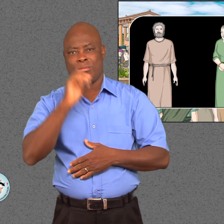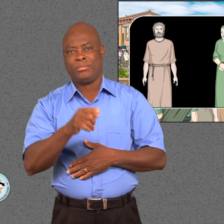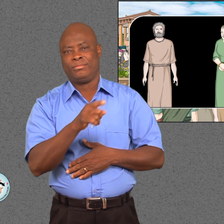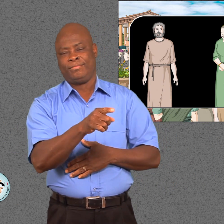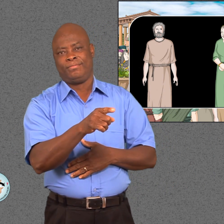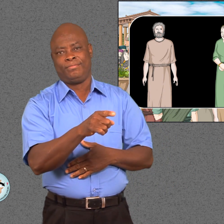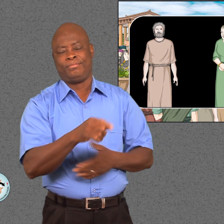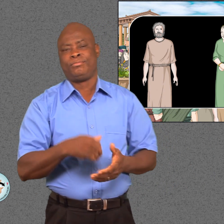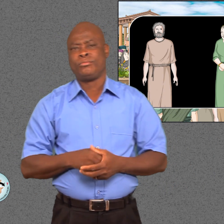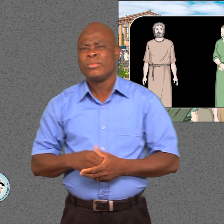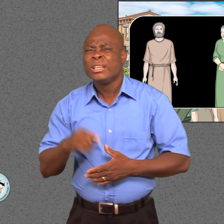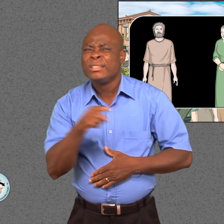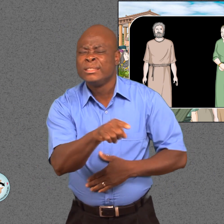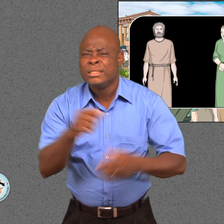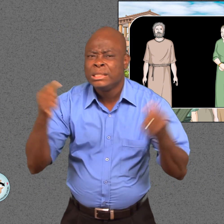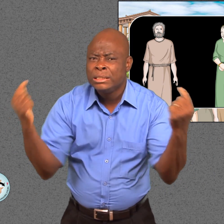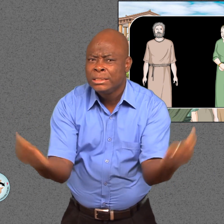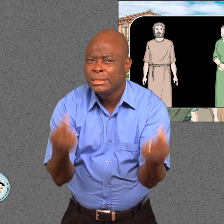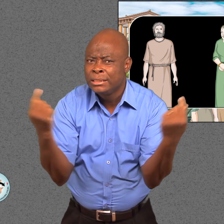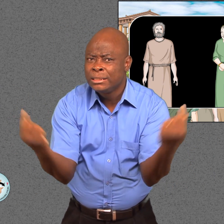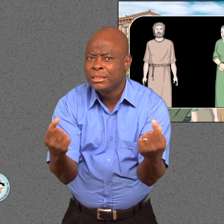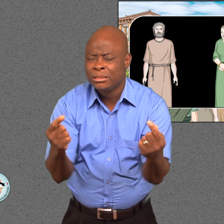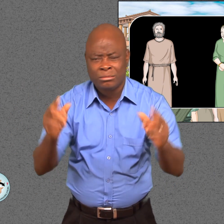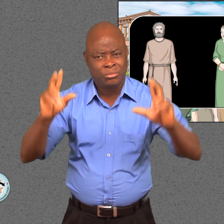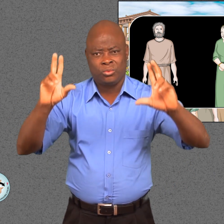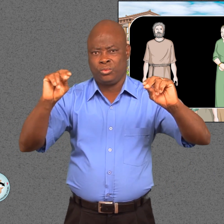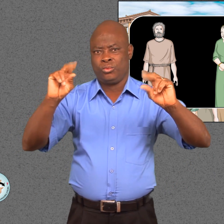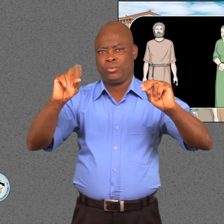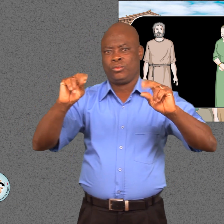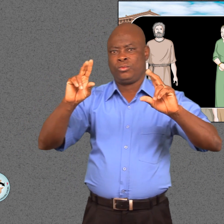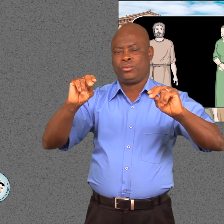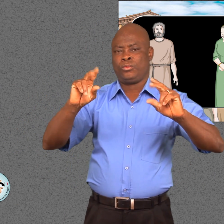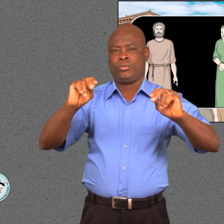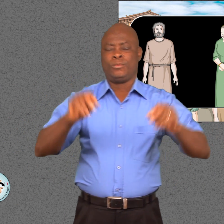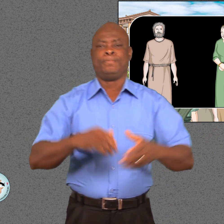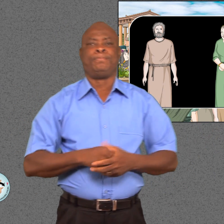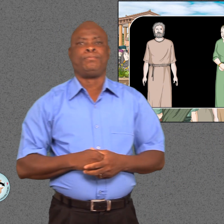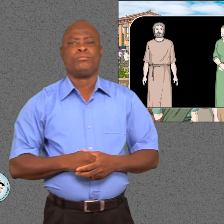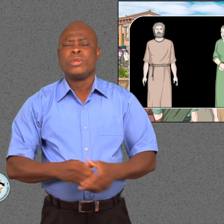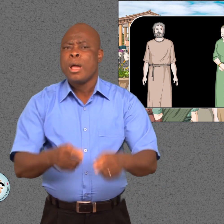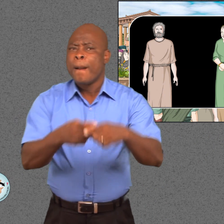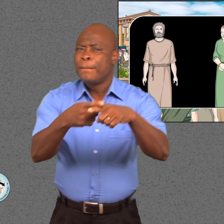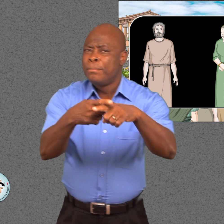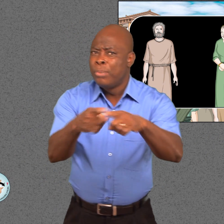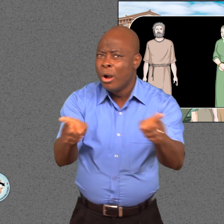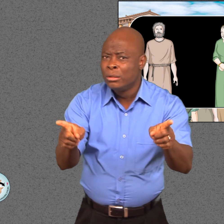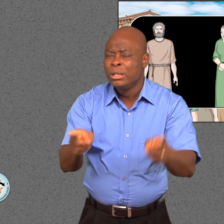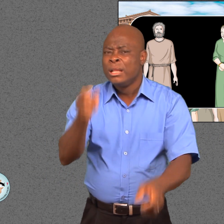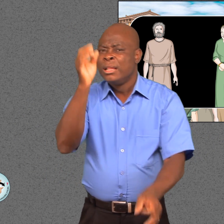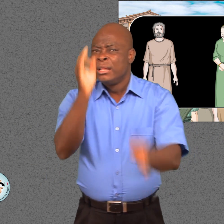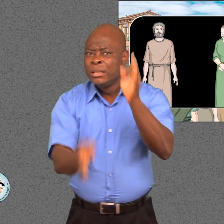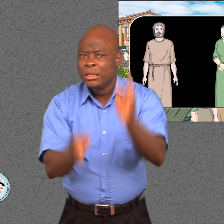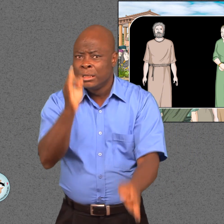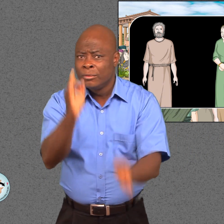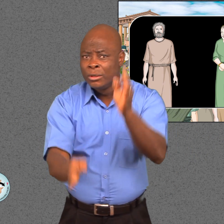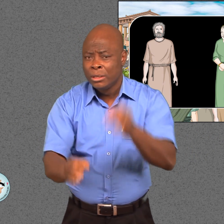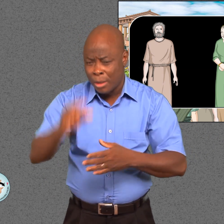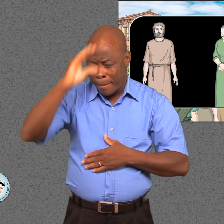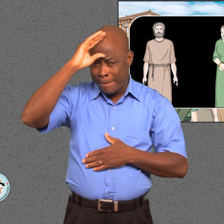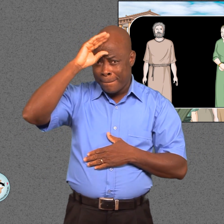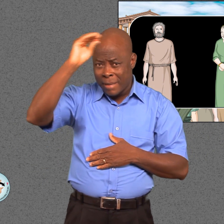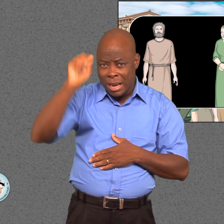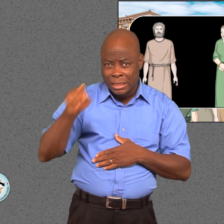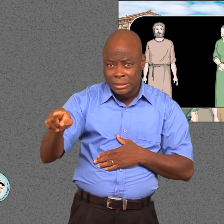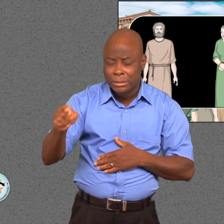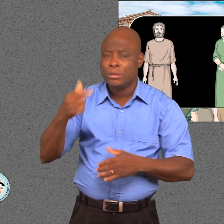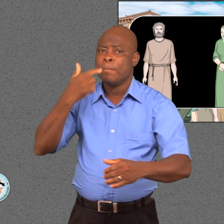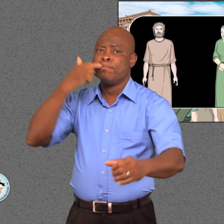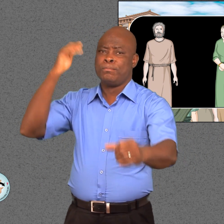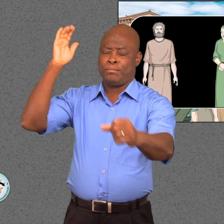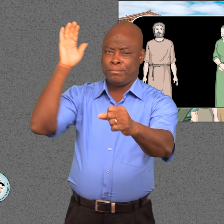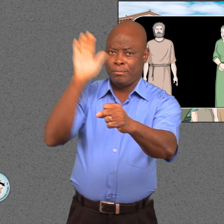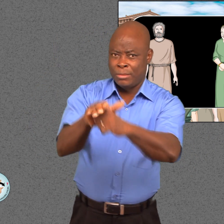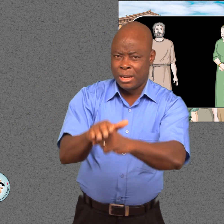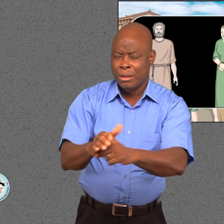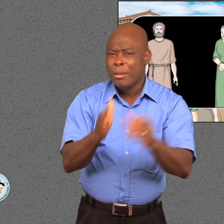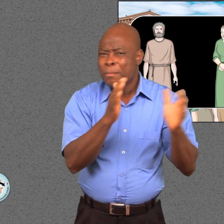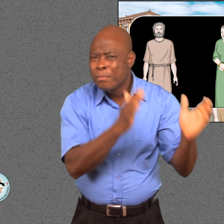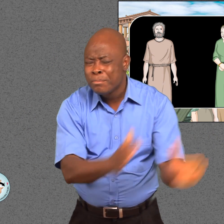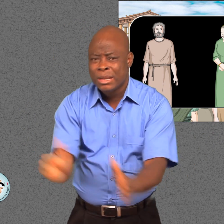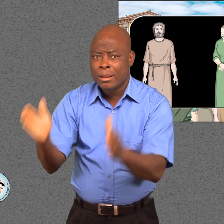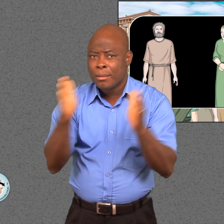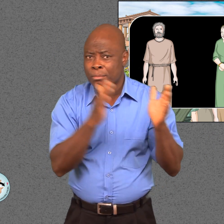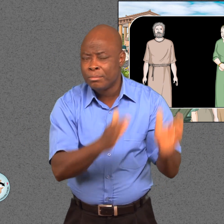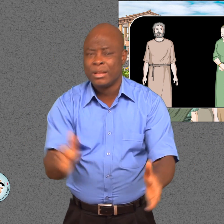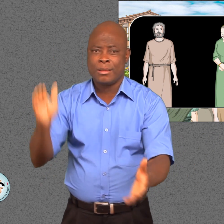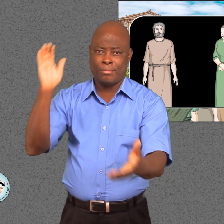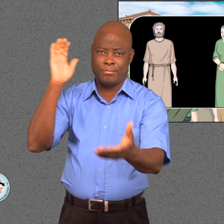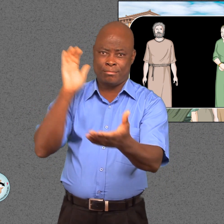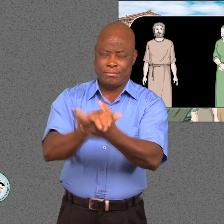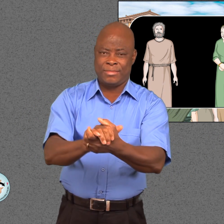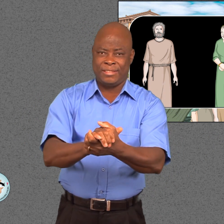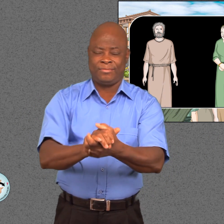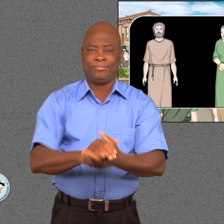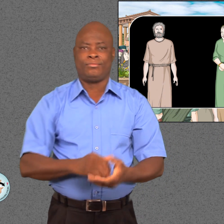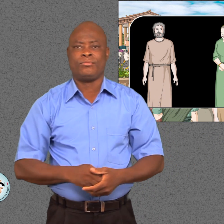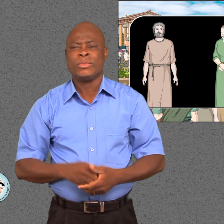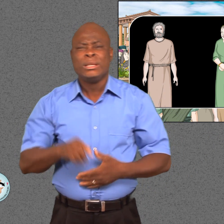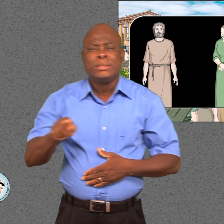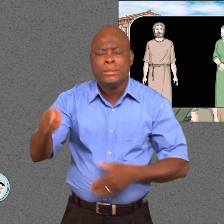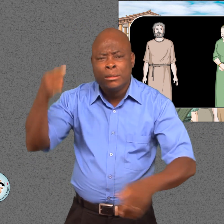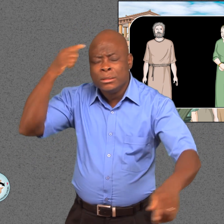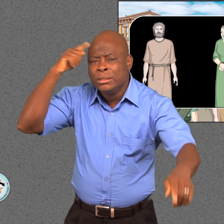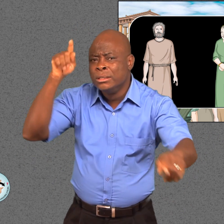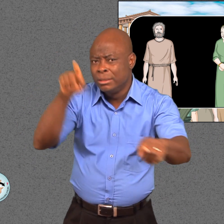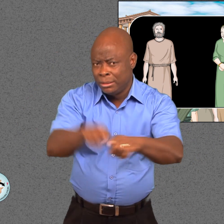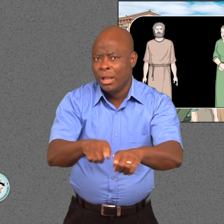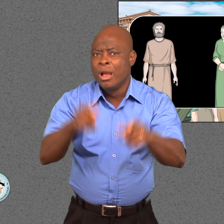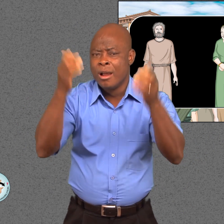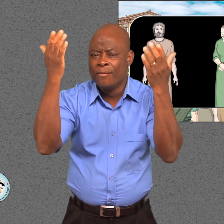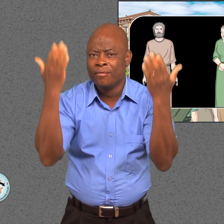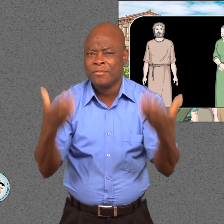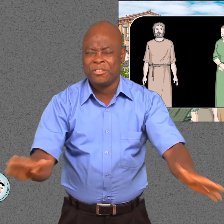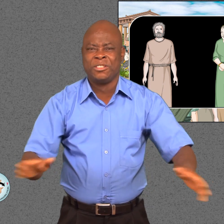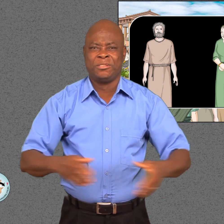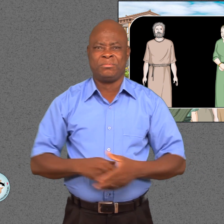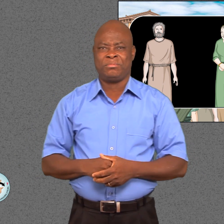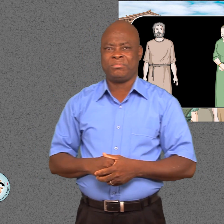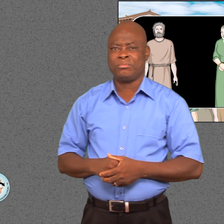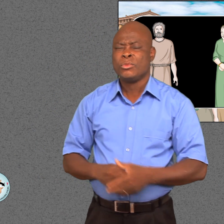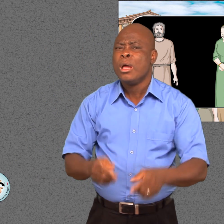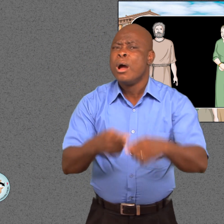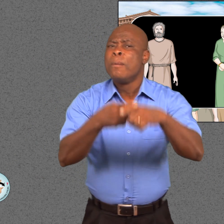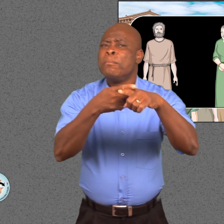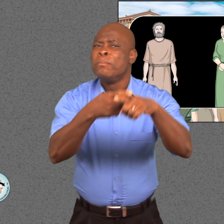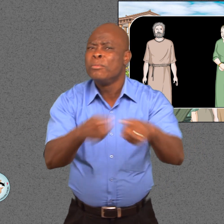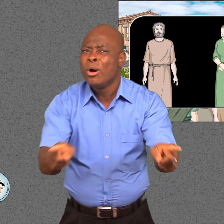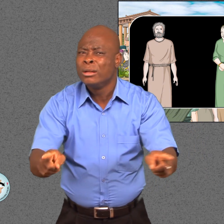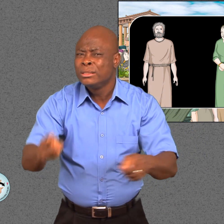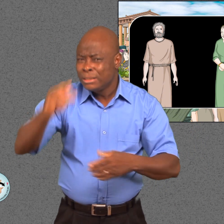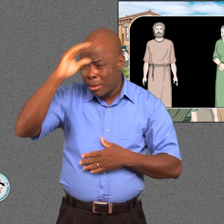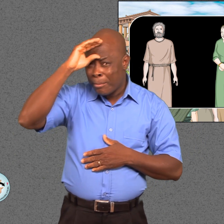he is not sinning; they should get married.